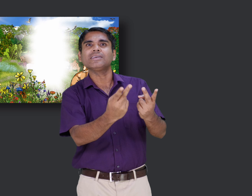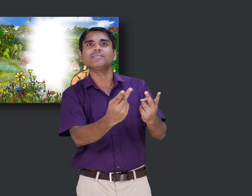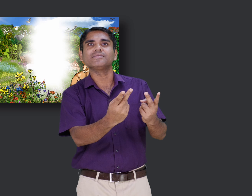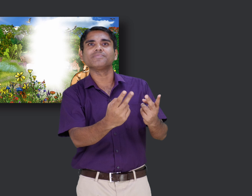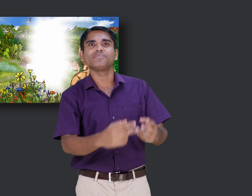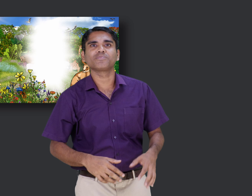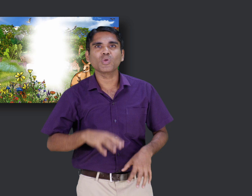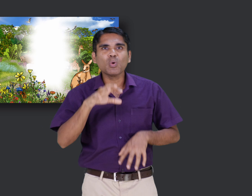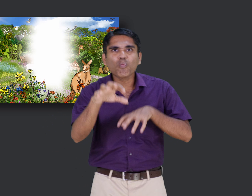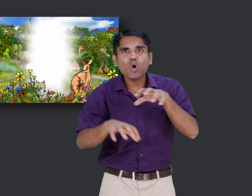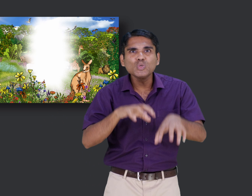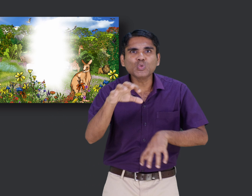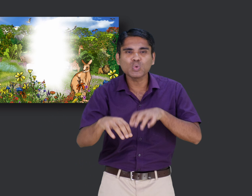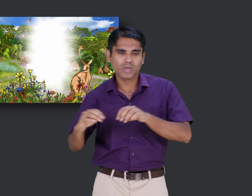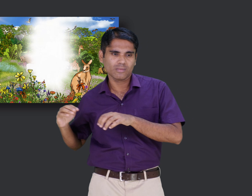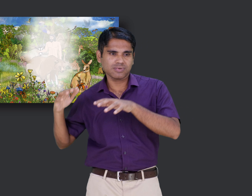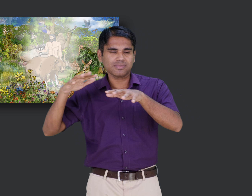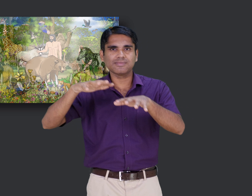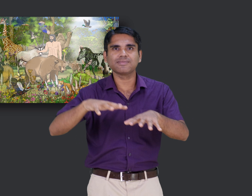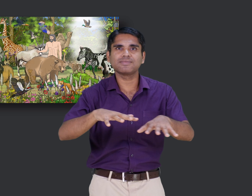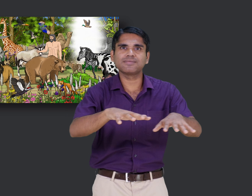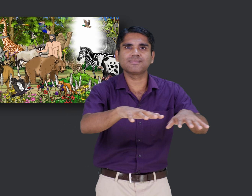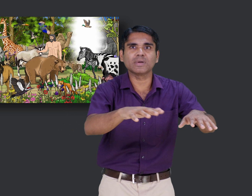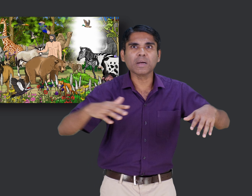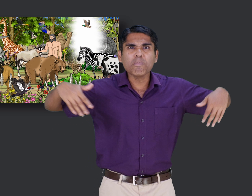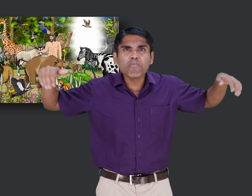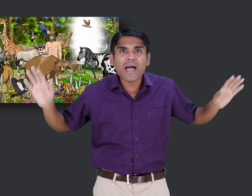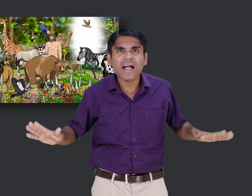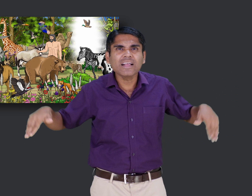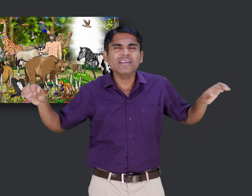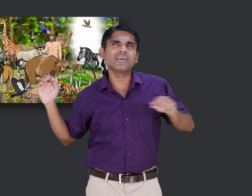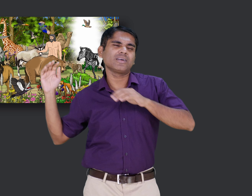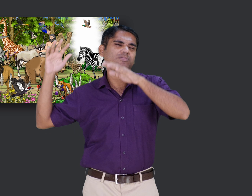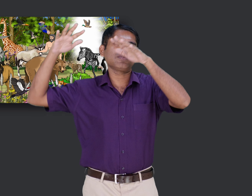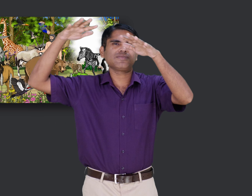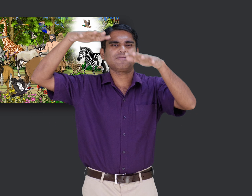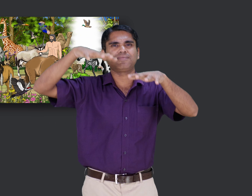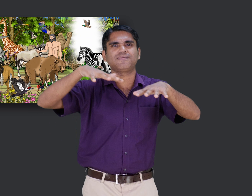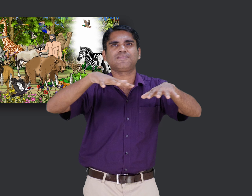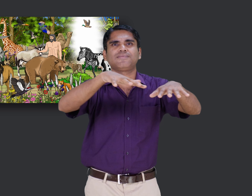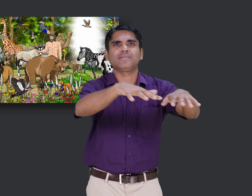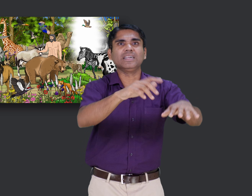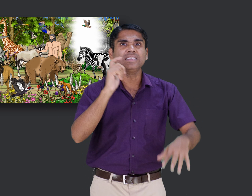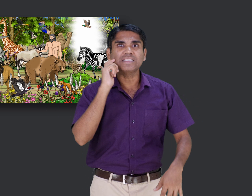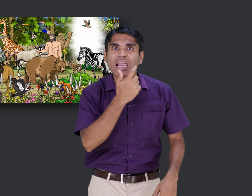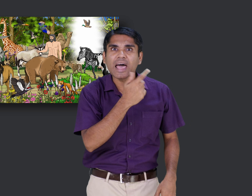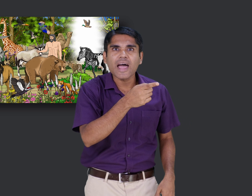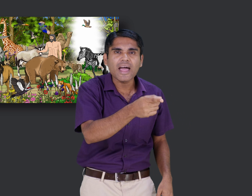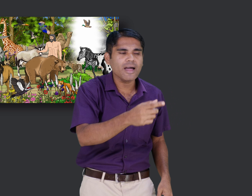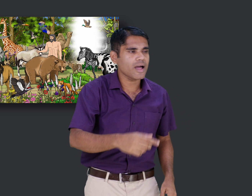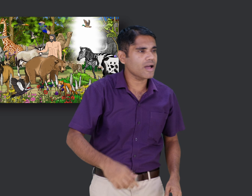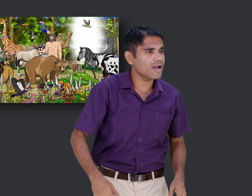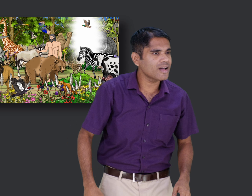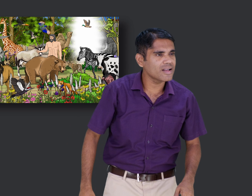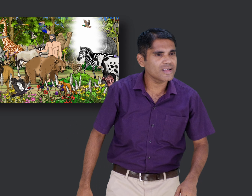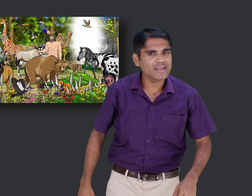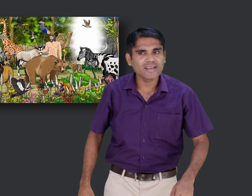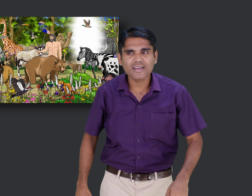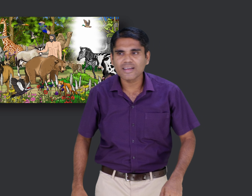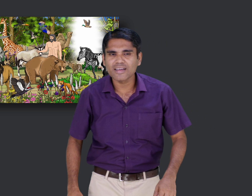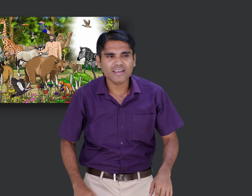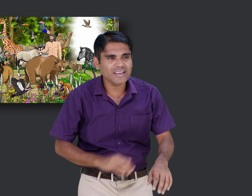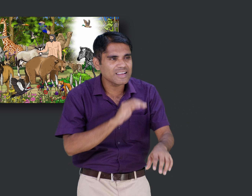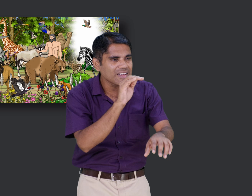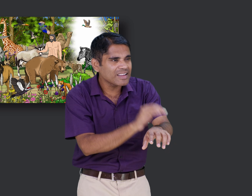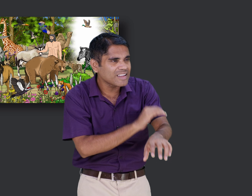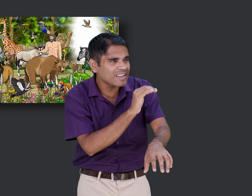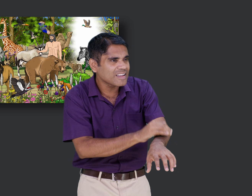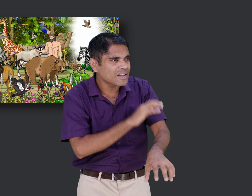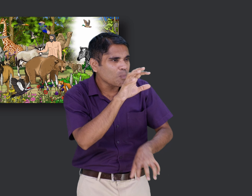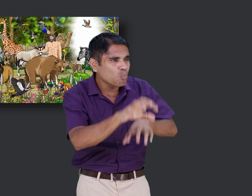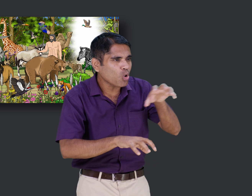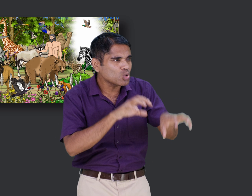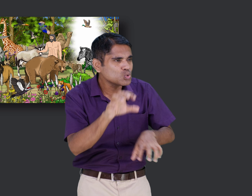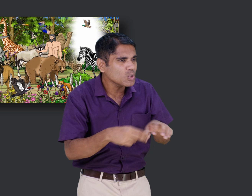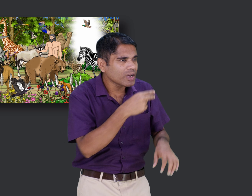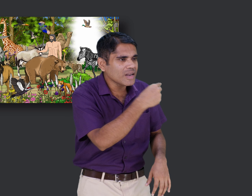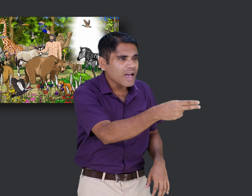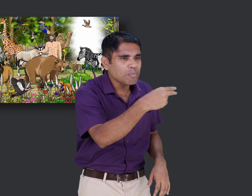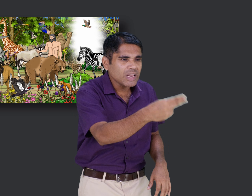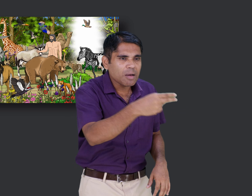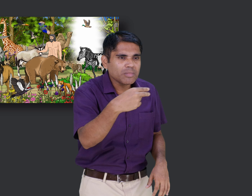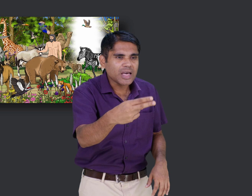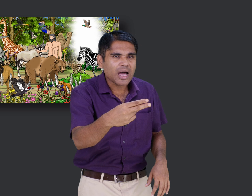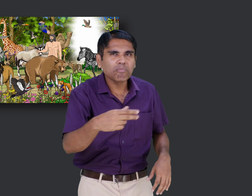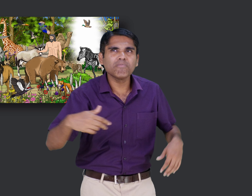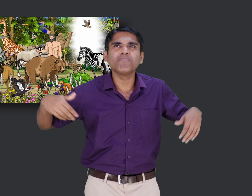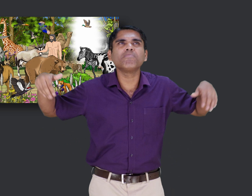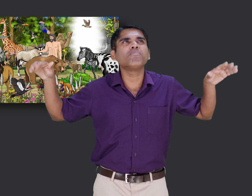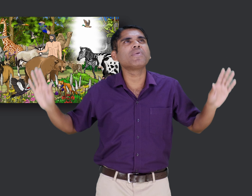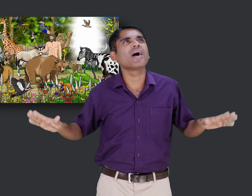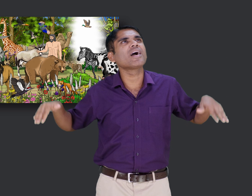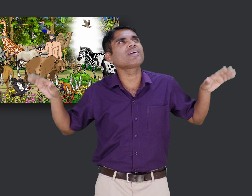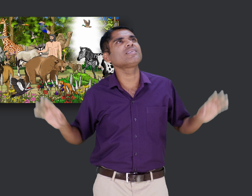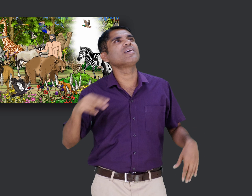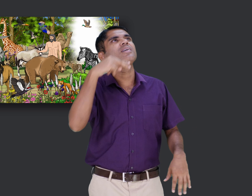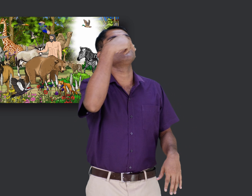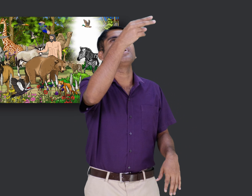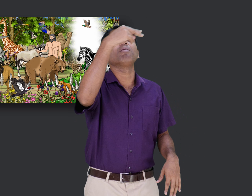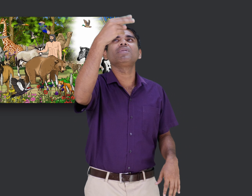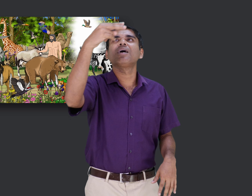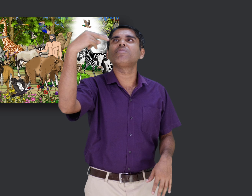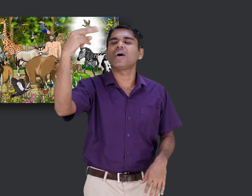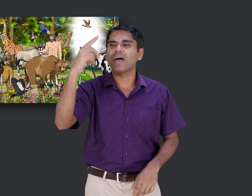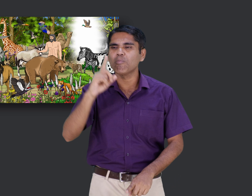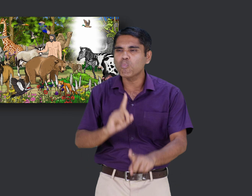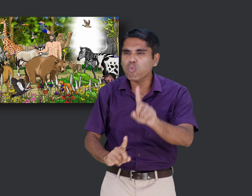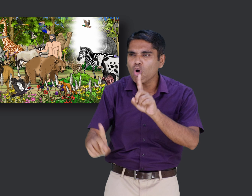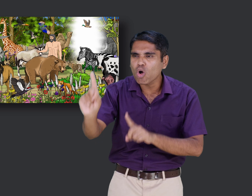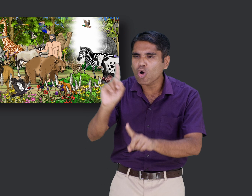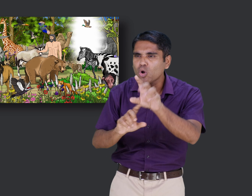And whatever the man called each living creature, that was its name.